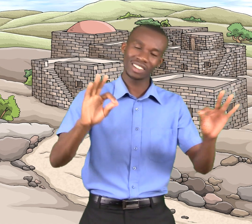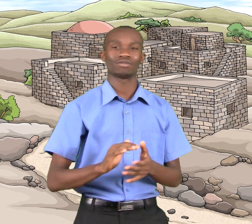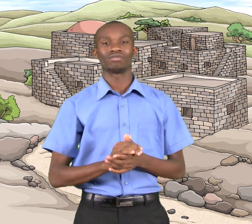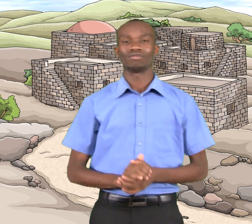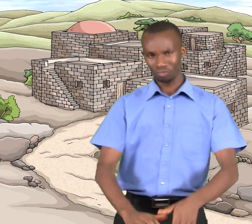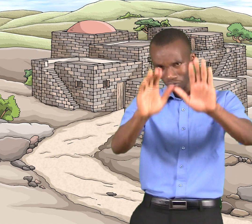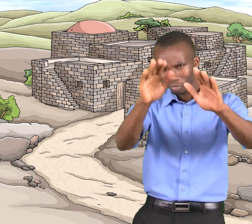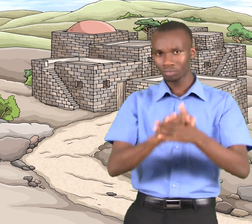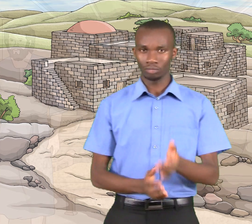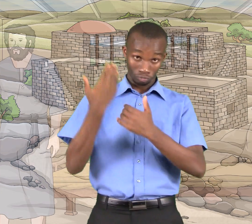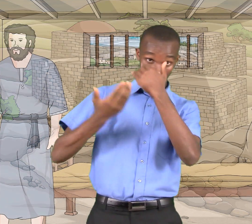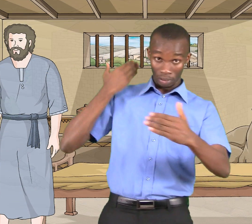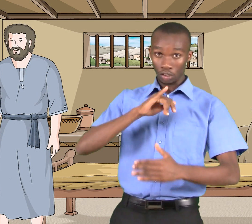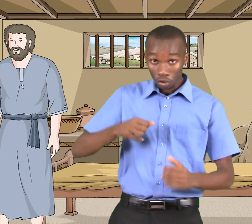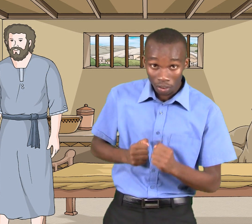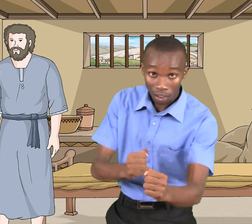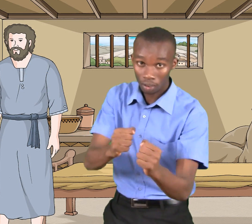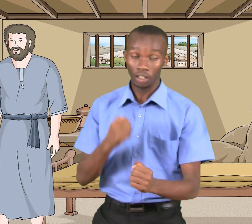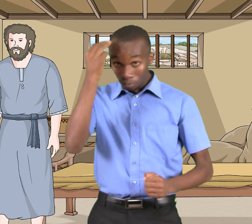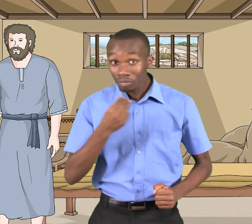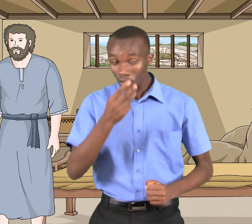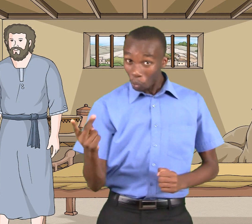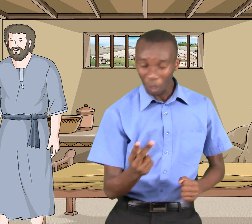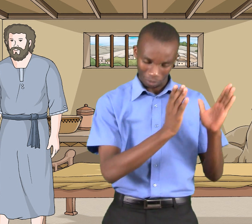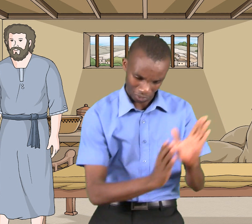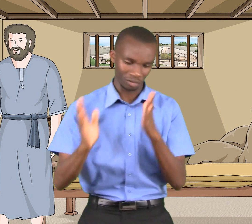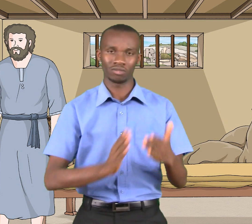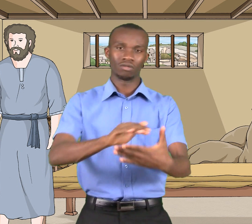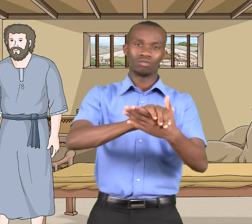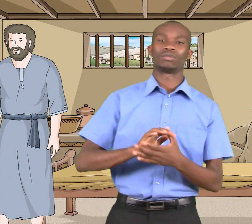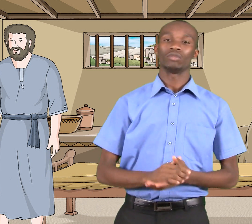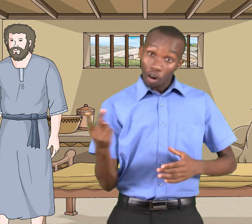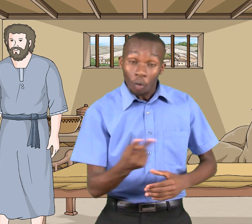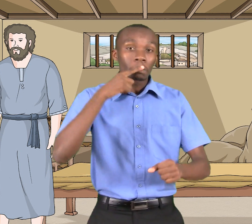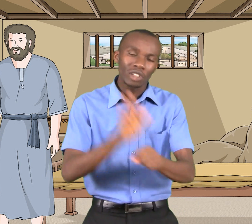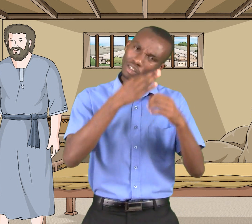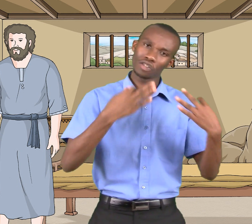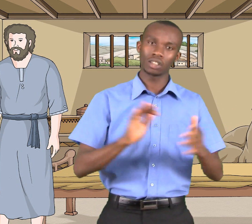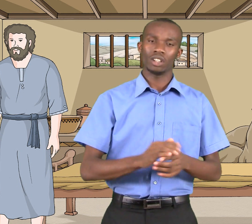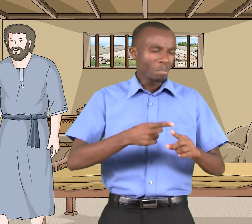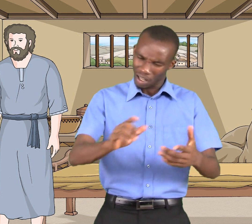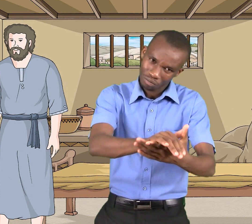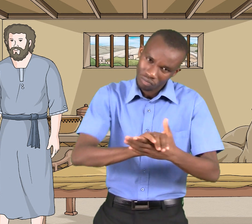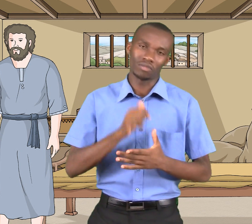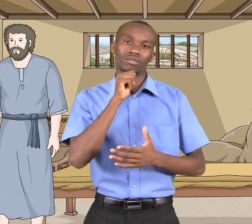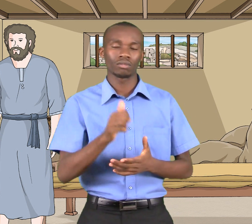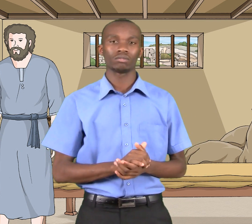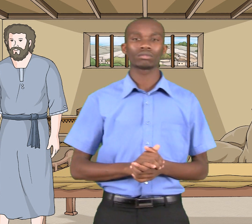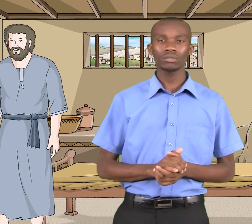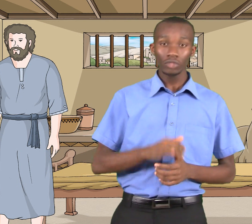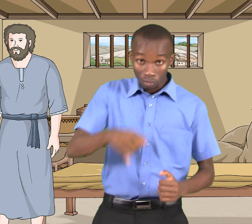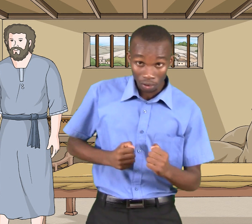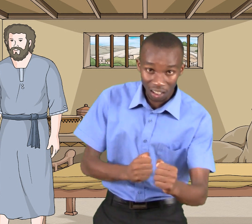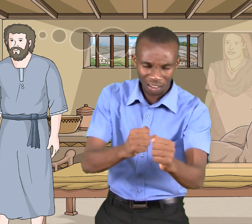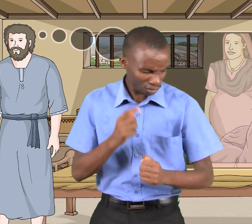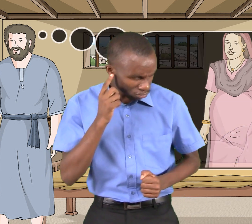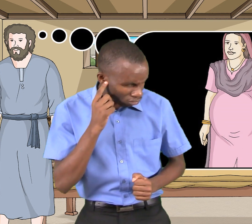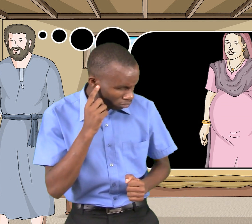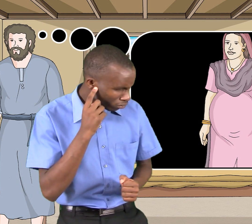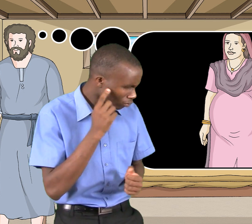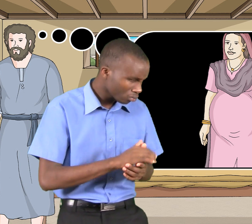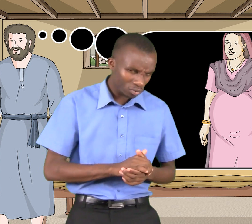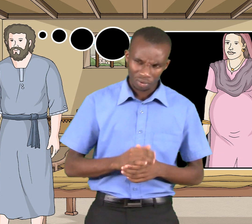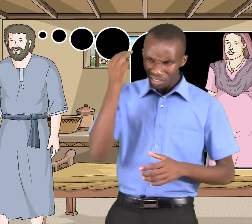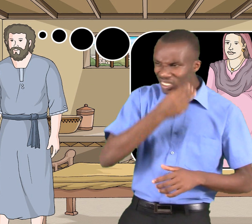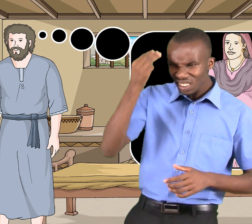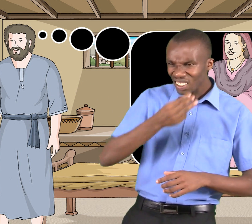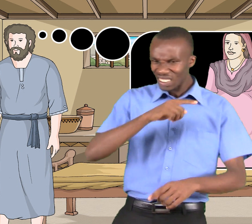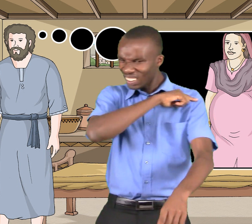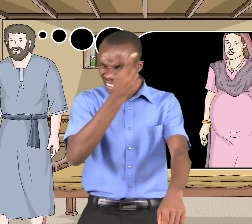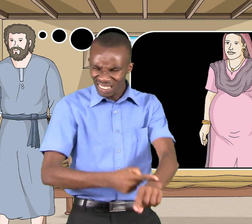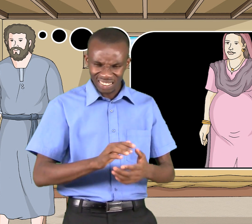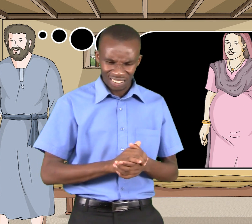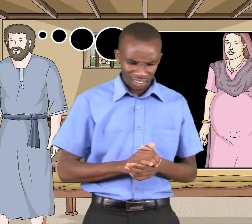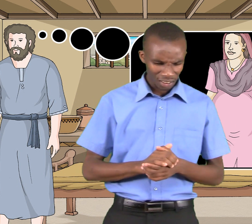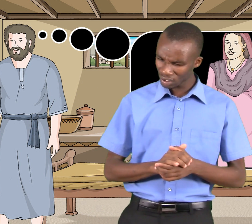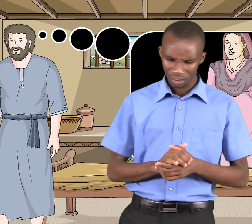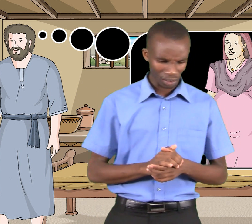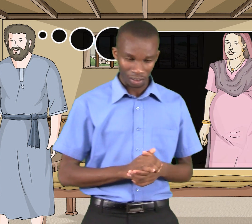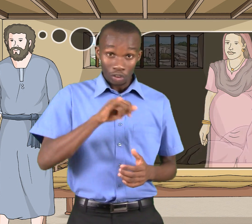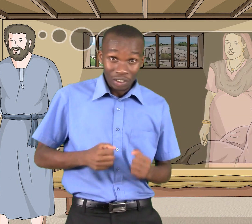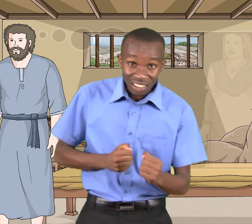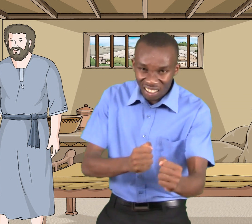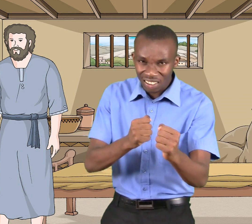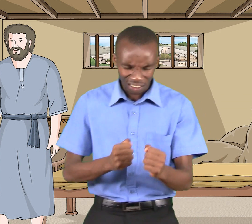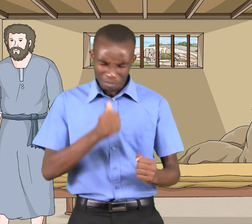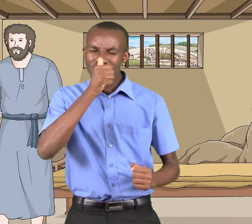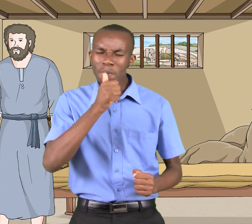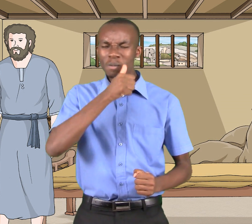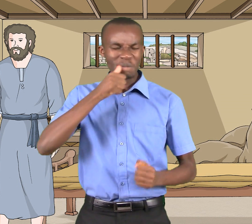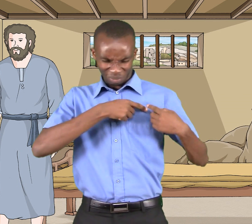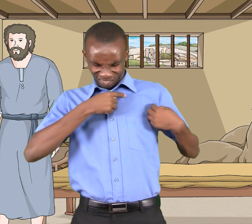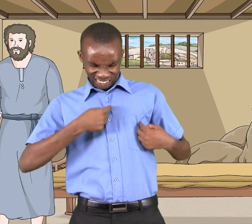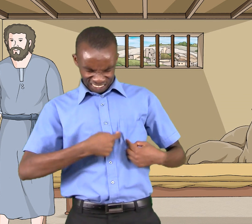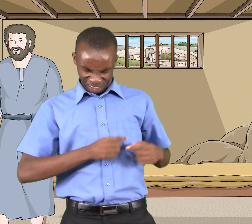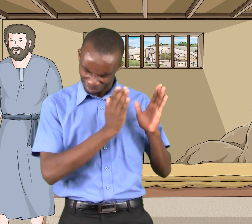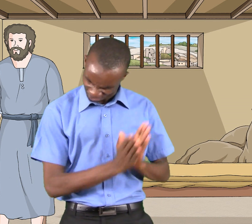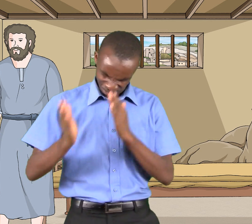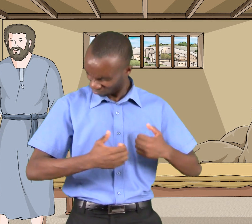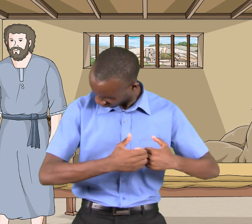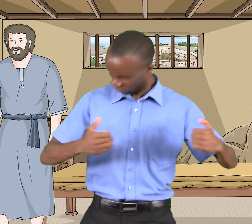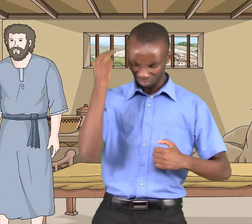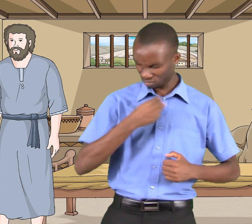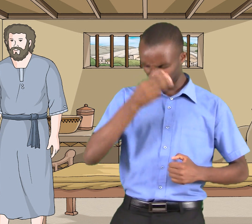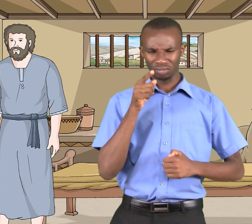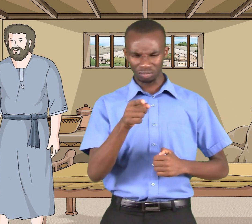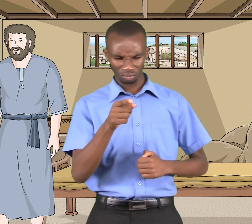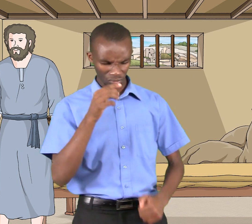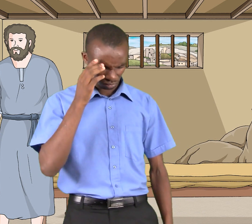This is how the birth of Jesus Christ came about: His mother Mary was pledged in marriage to Joseph, but before they came together, she was found to be with child through the Holy Spirit.